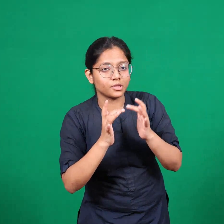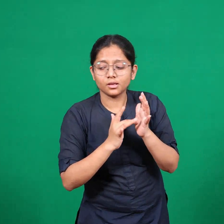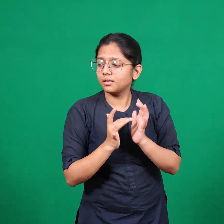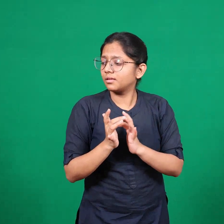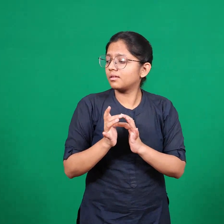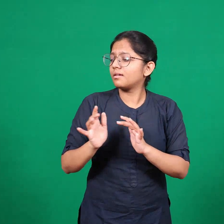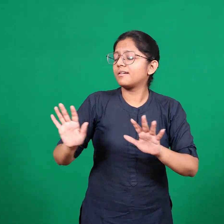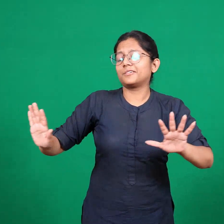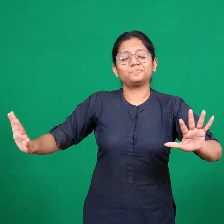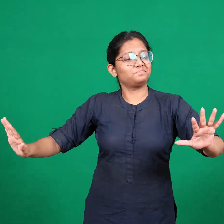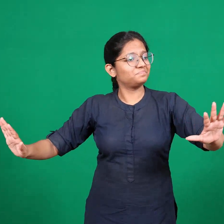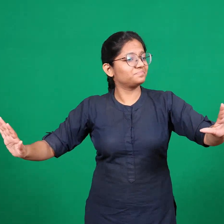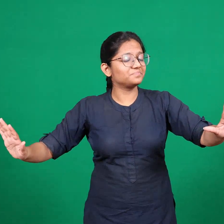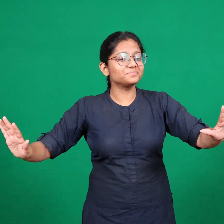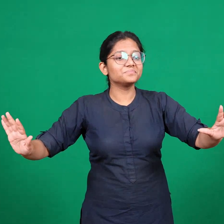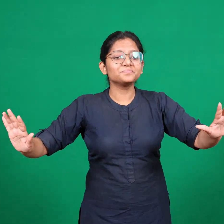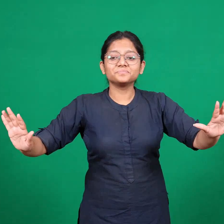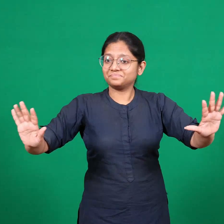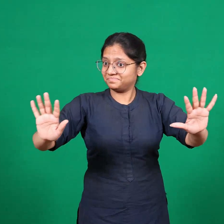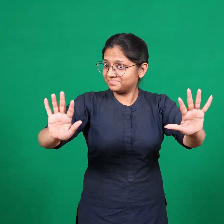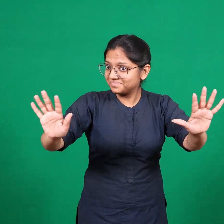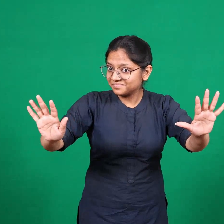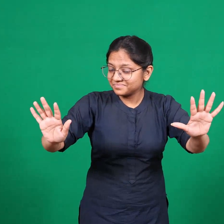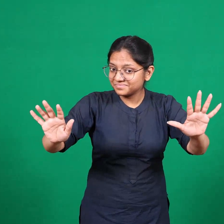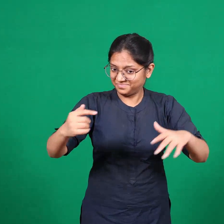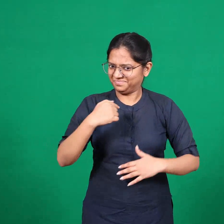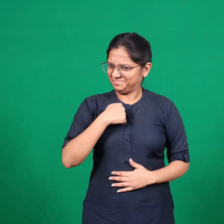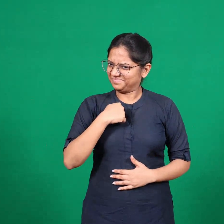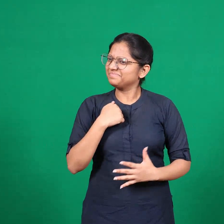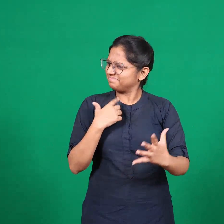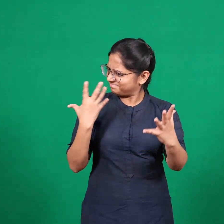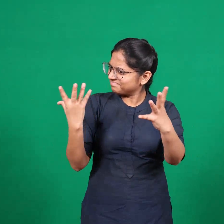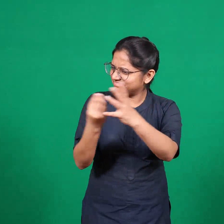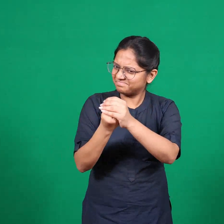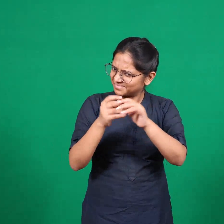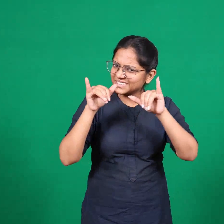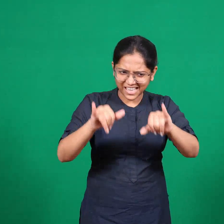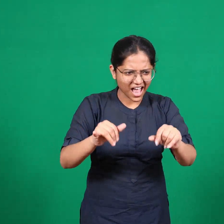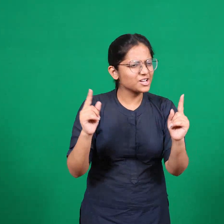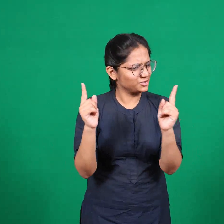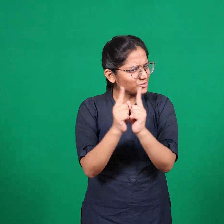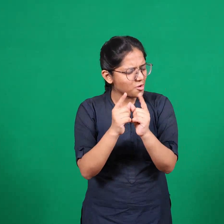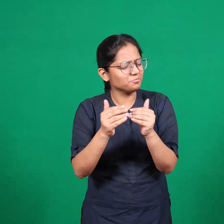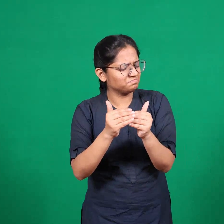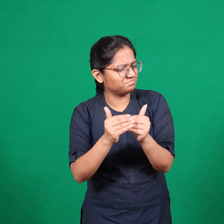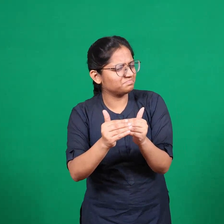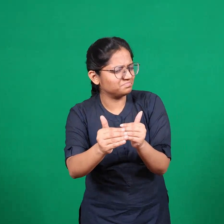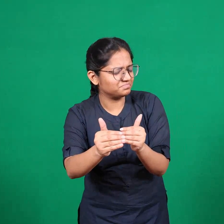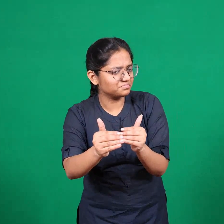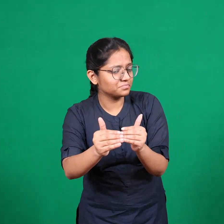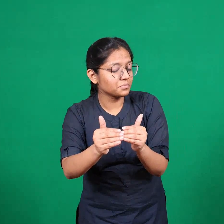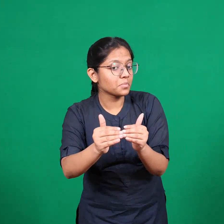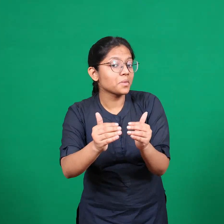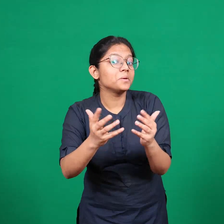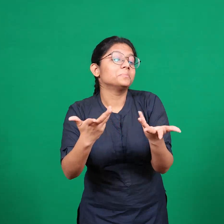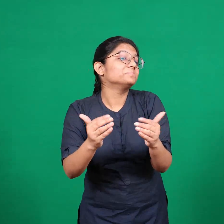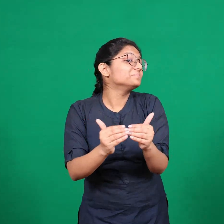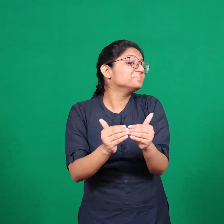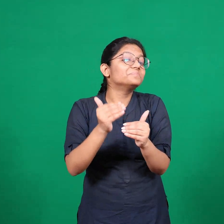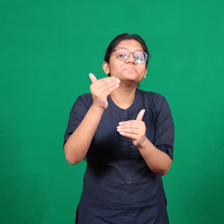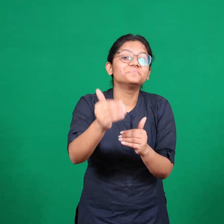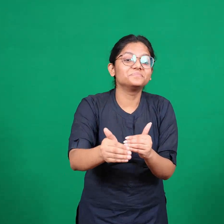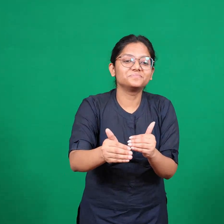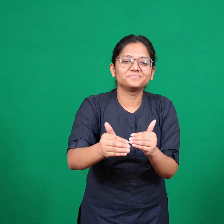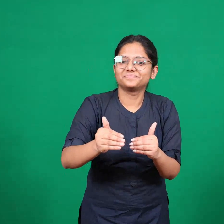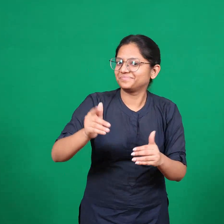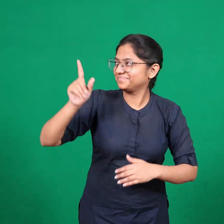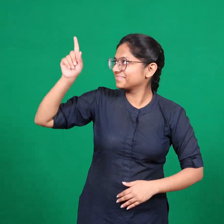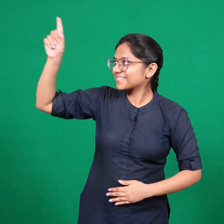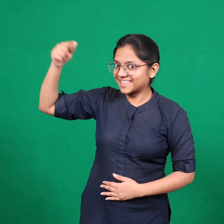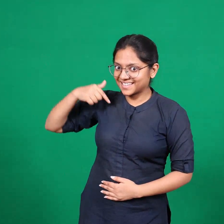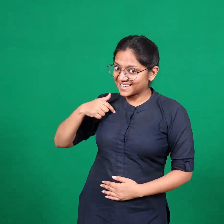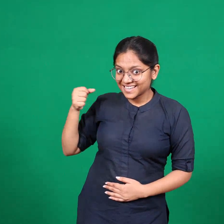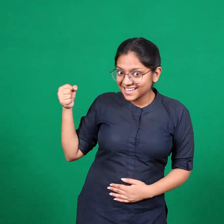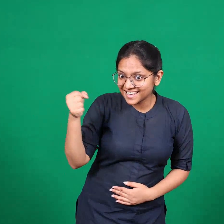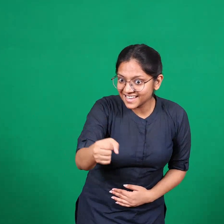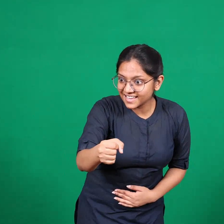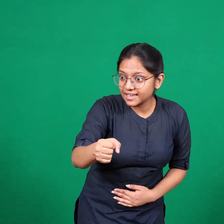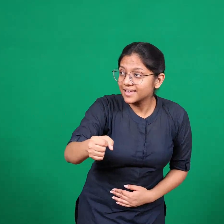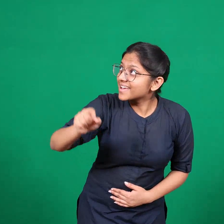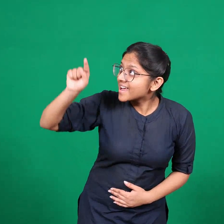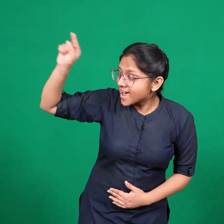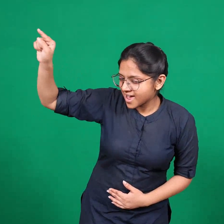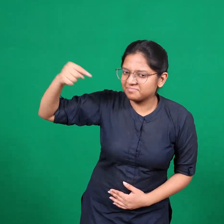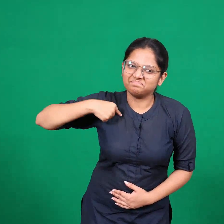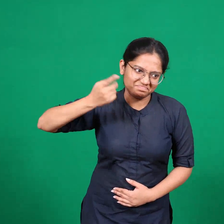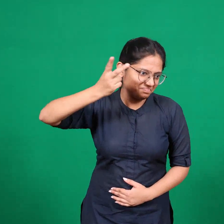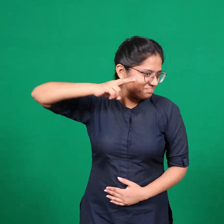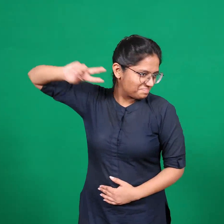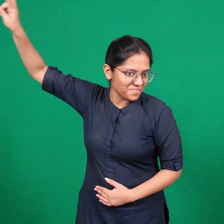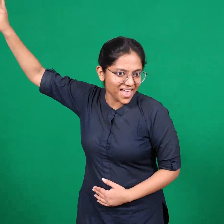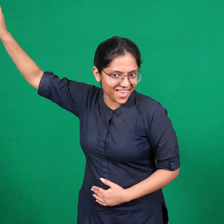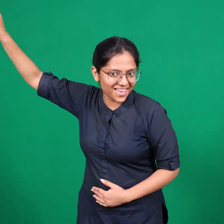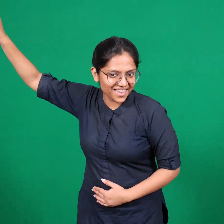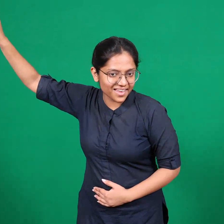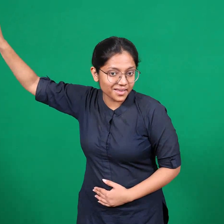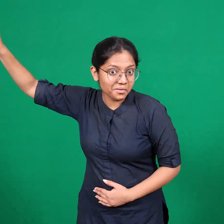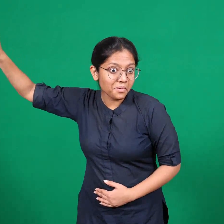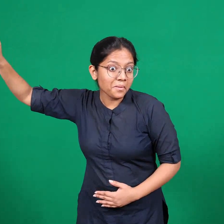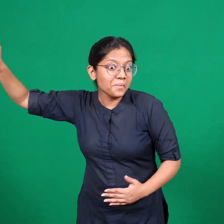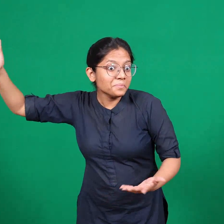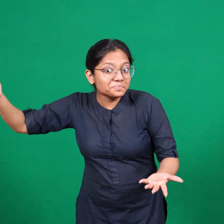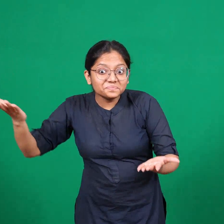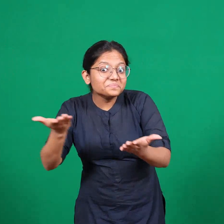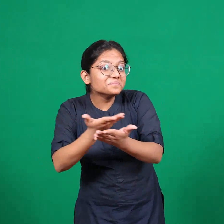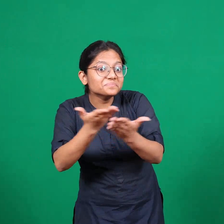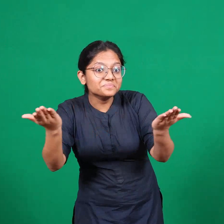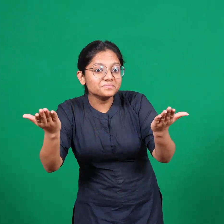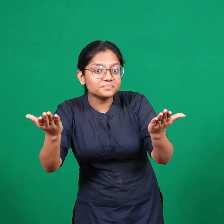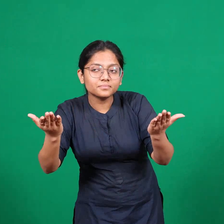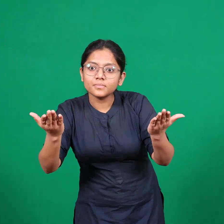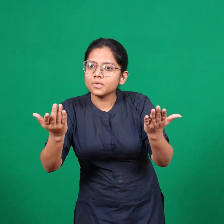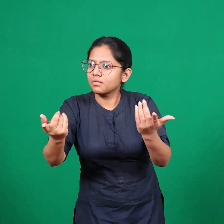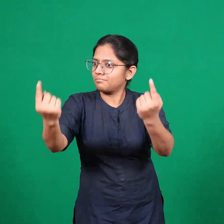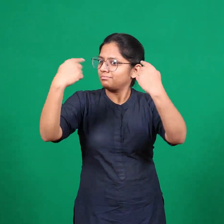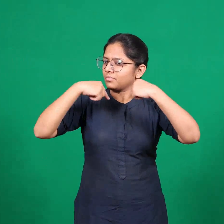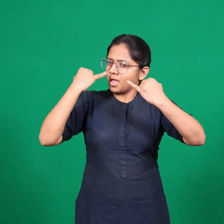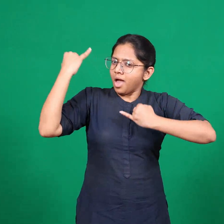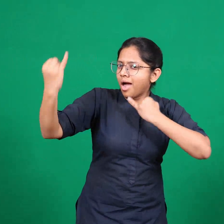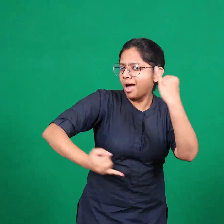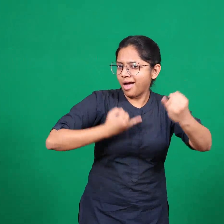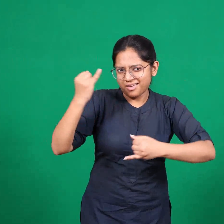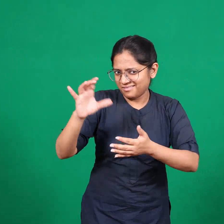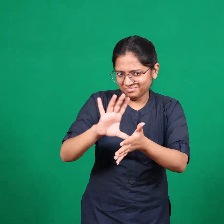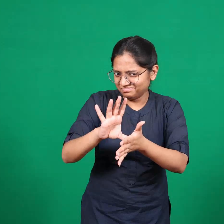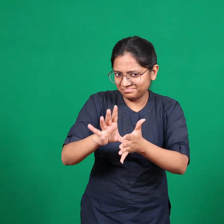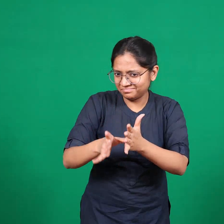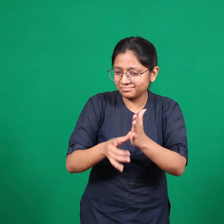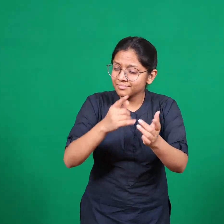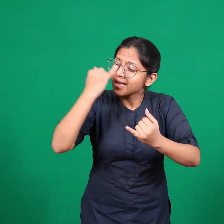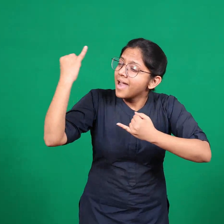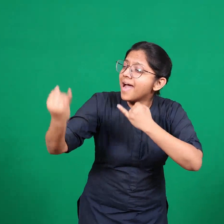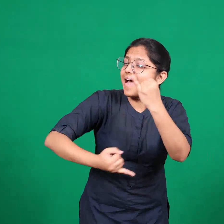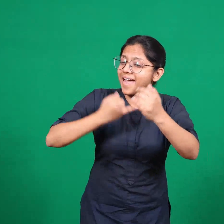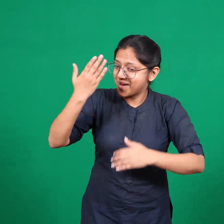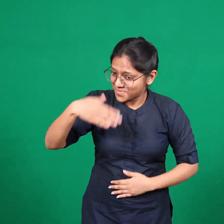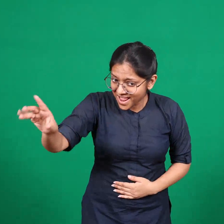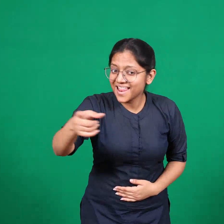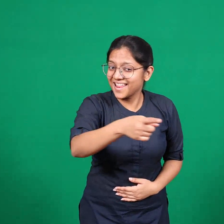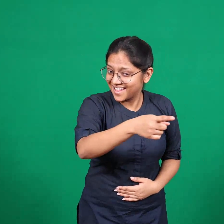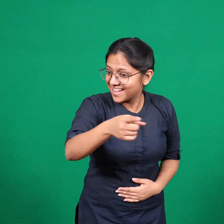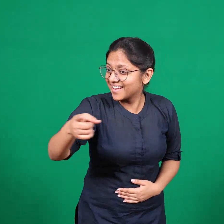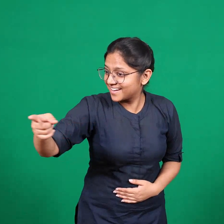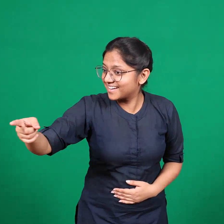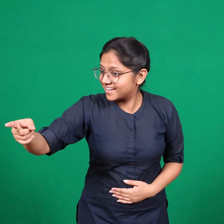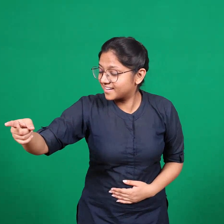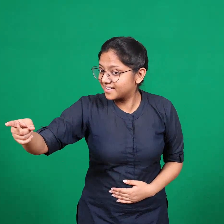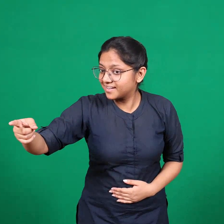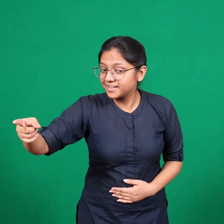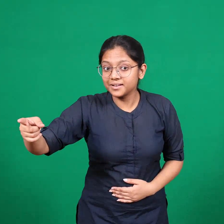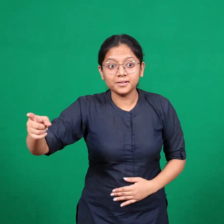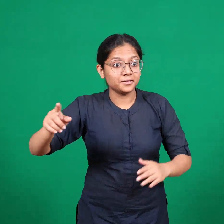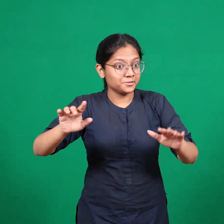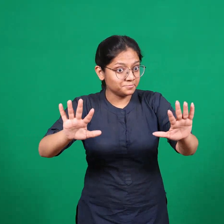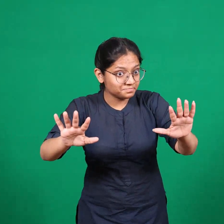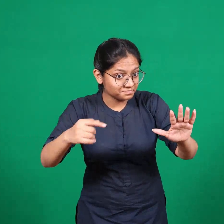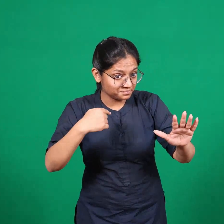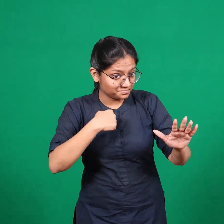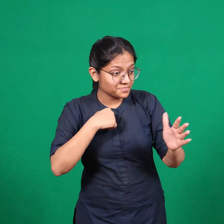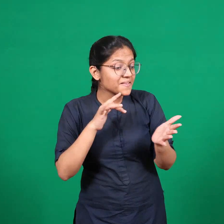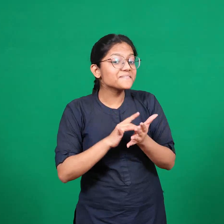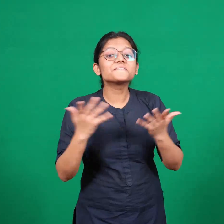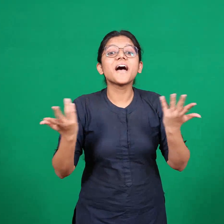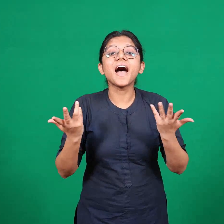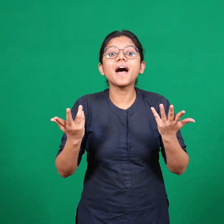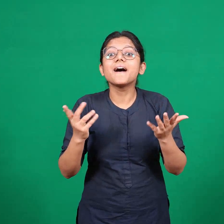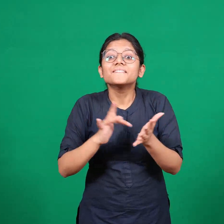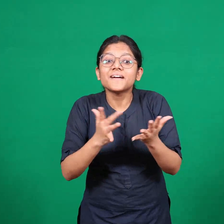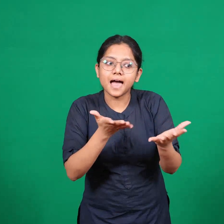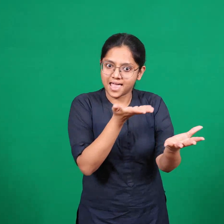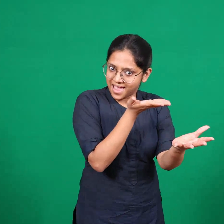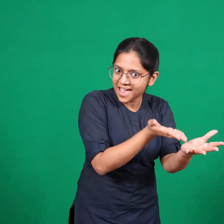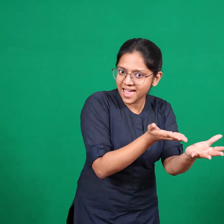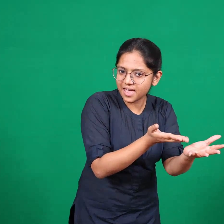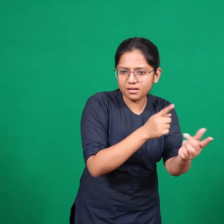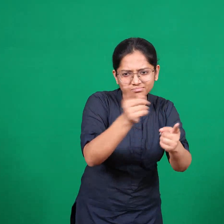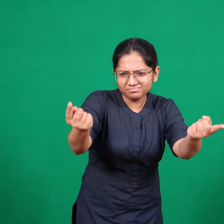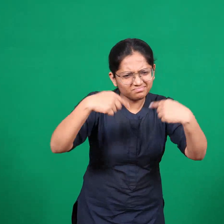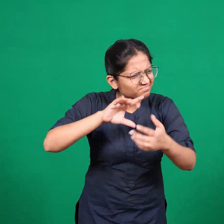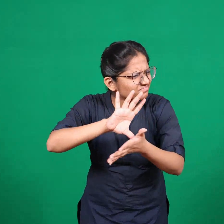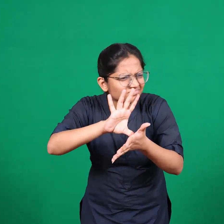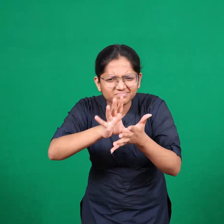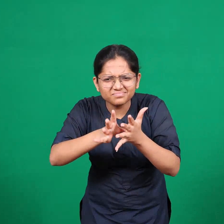So Jesus said, "I am with you only a little while longer, and then I am going to the One who sent Me.